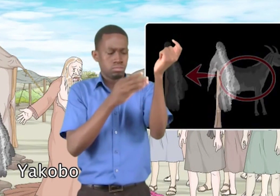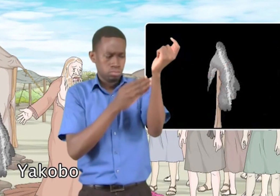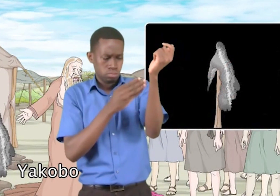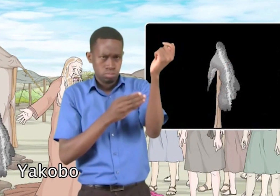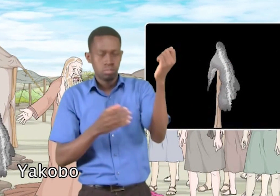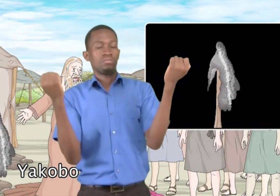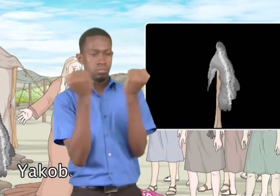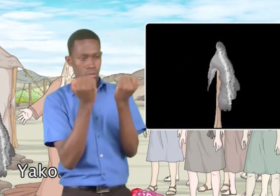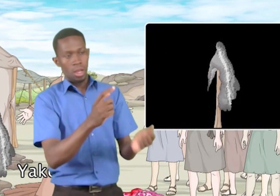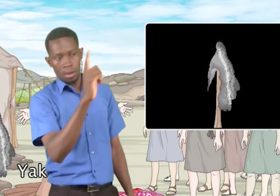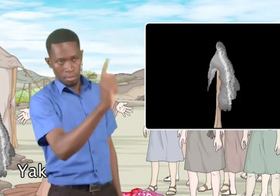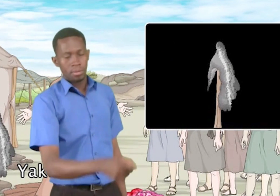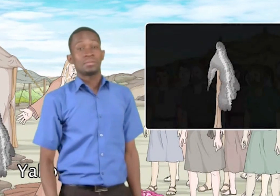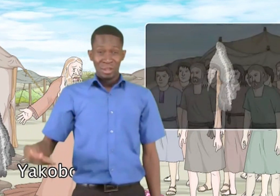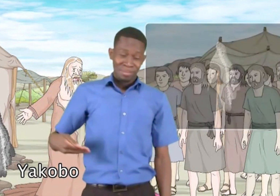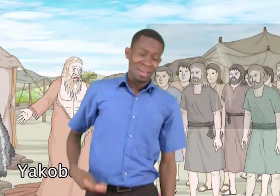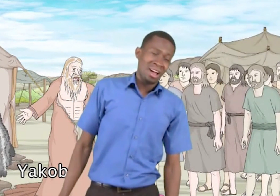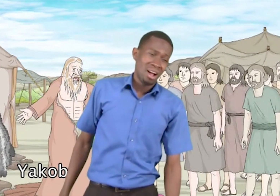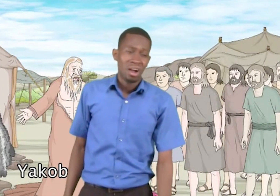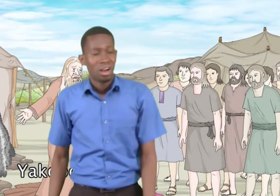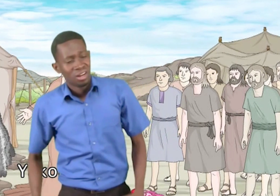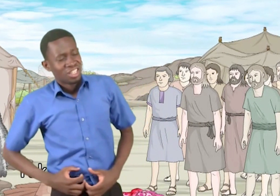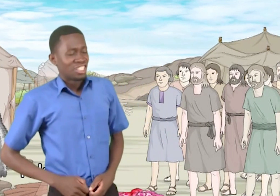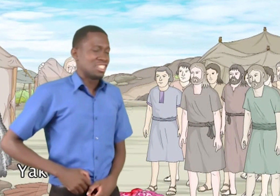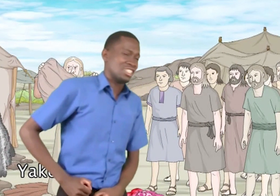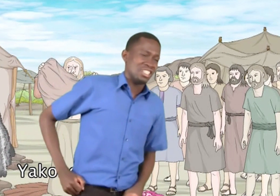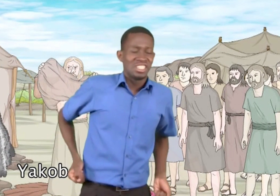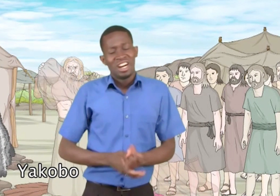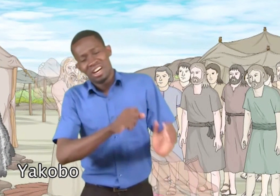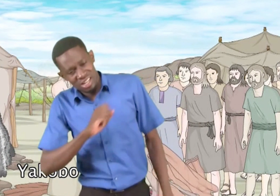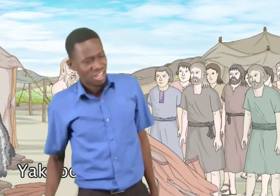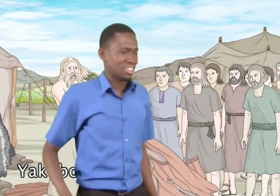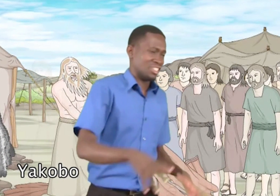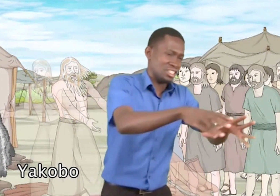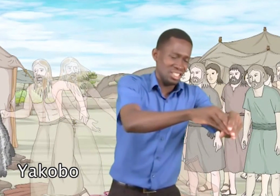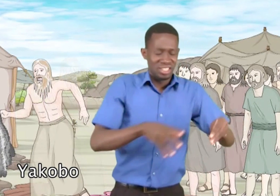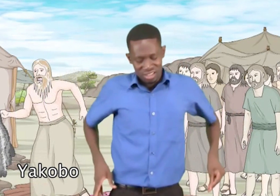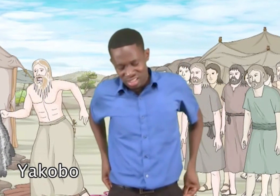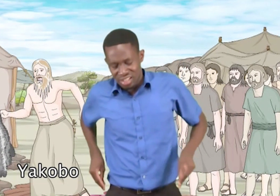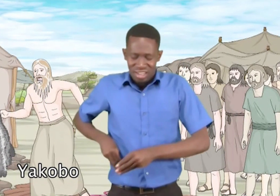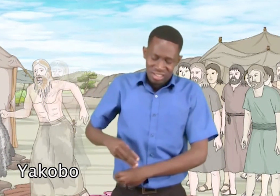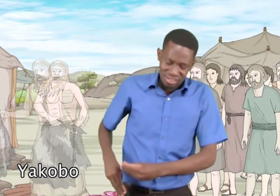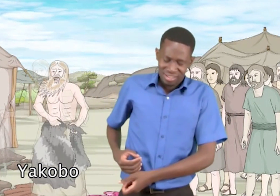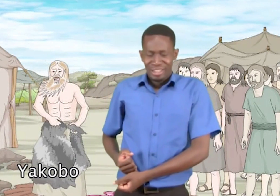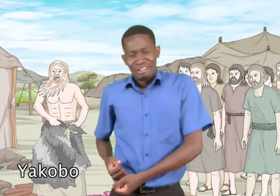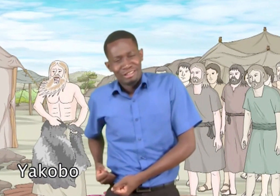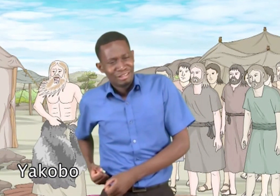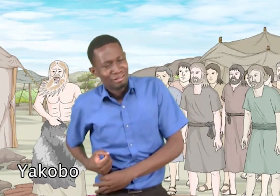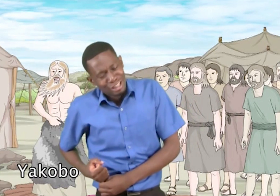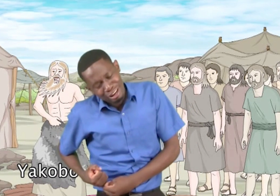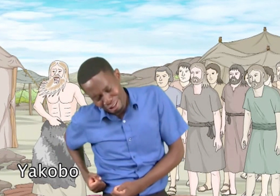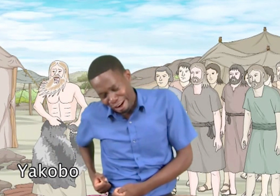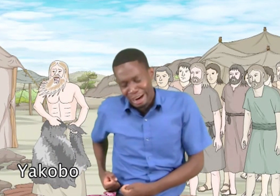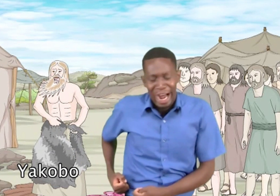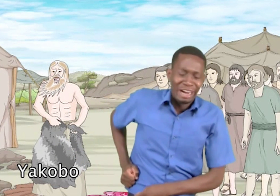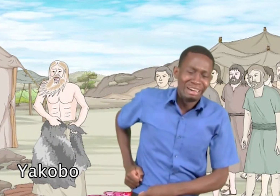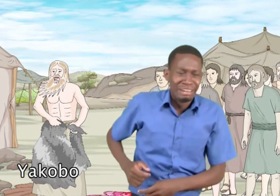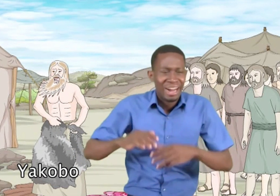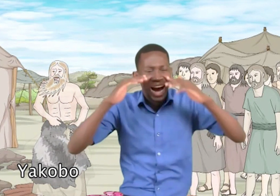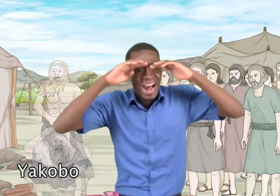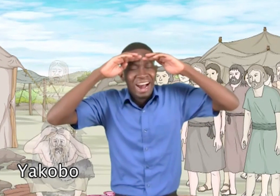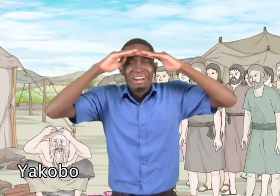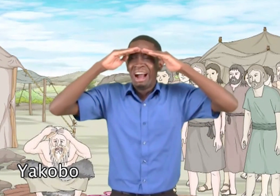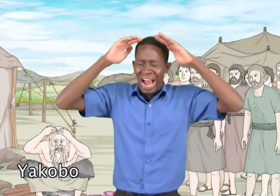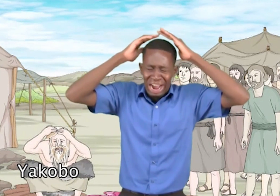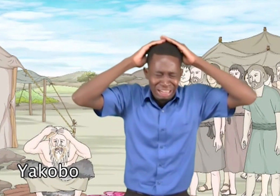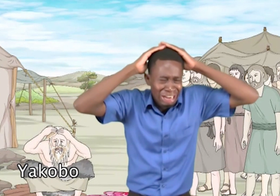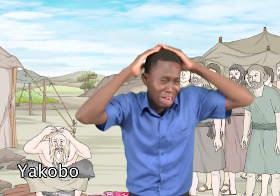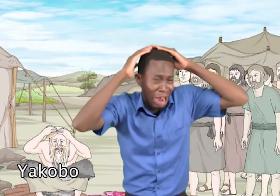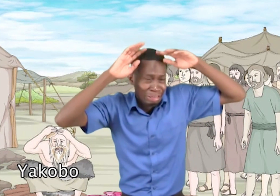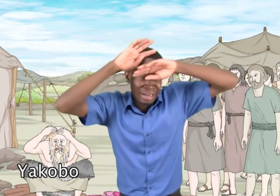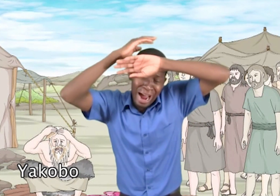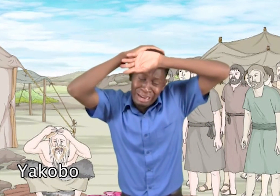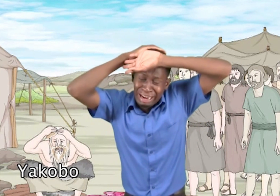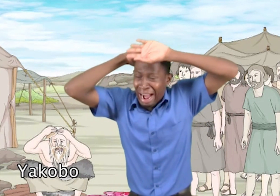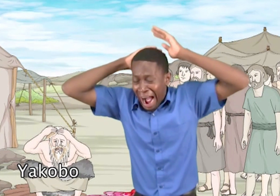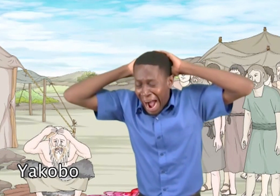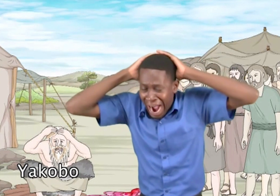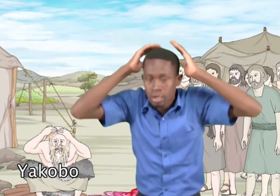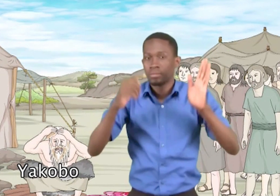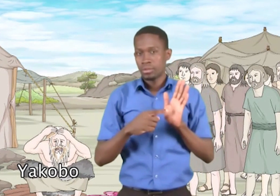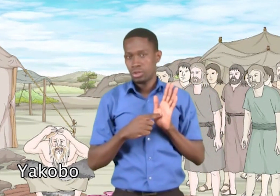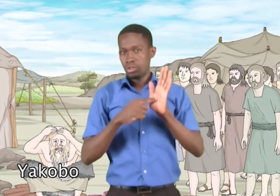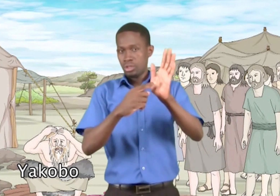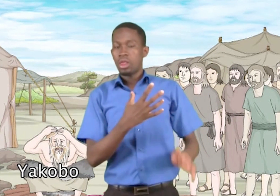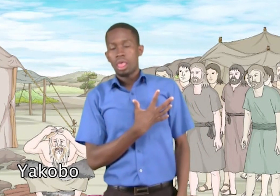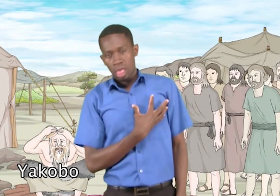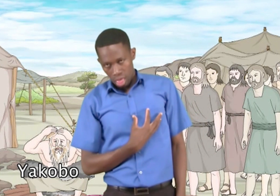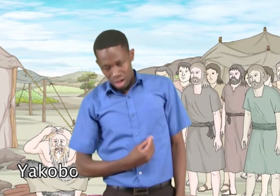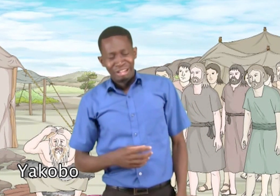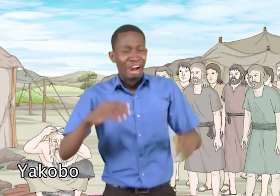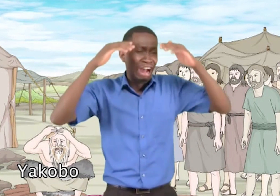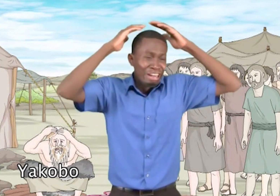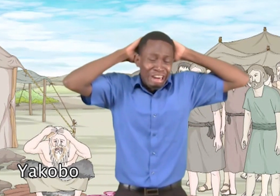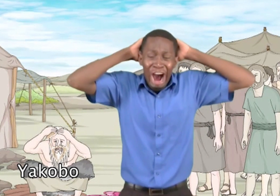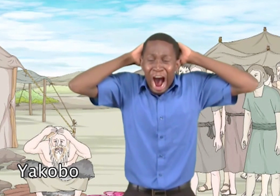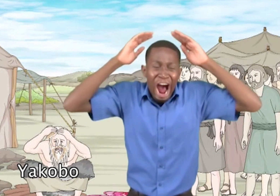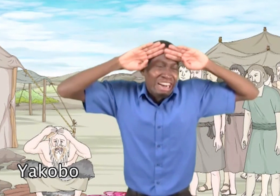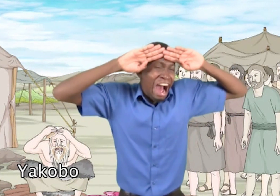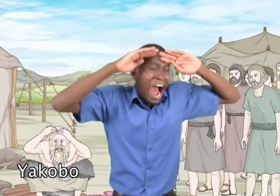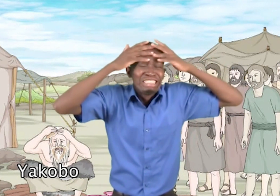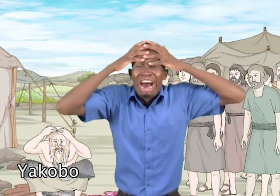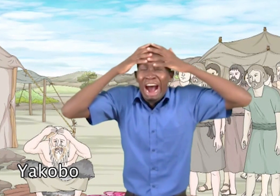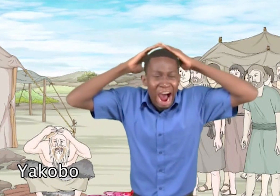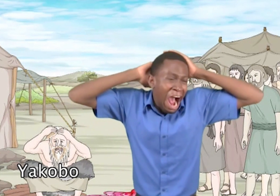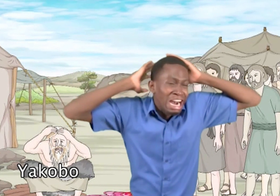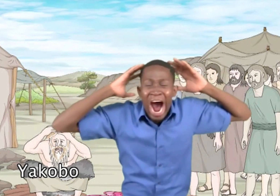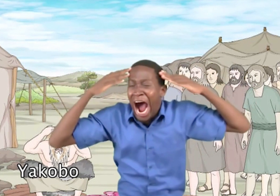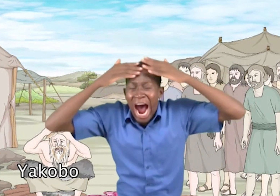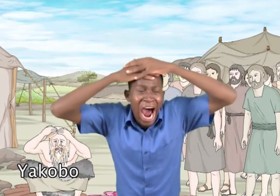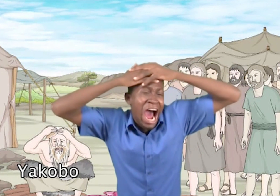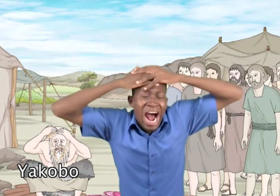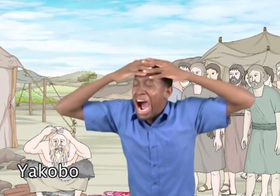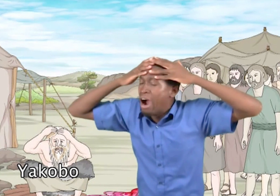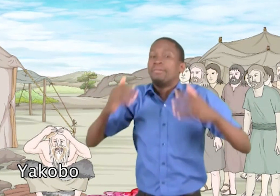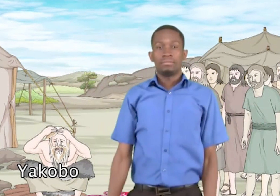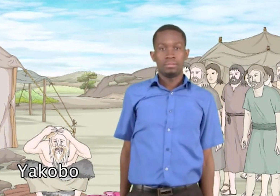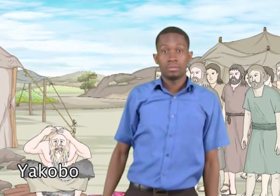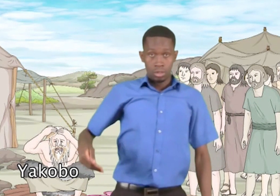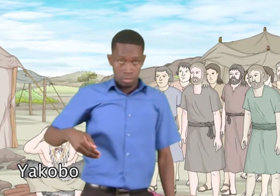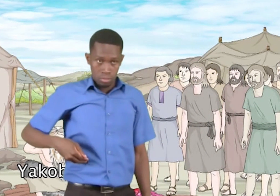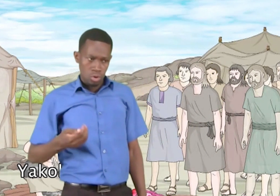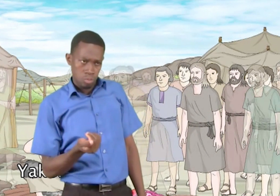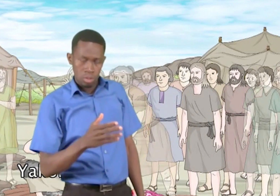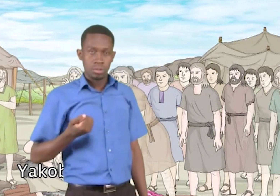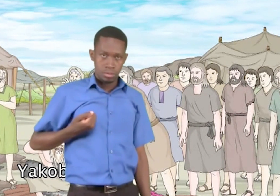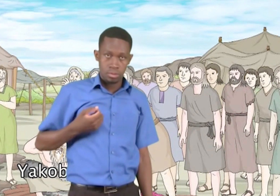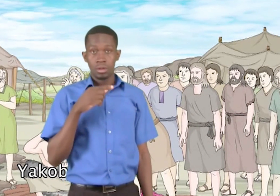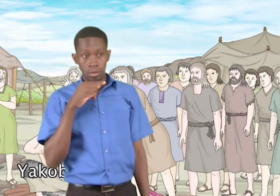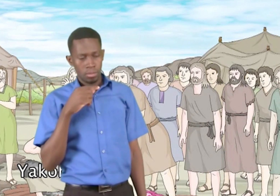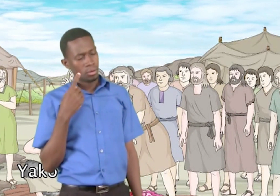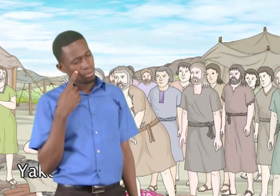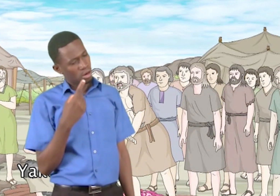Then Jacob tore his clothes, put sackcloth around his waist, and mourned for his son many days.